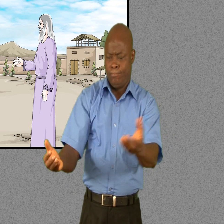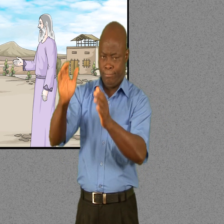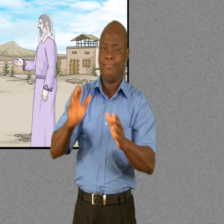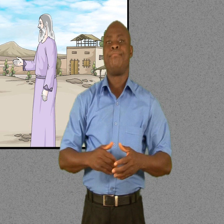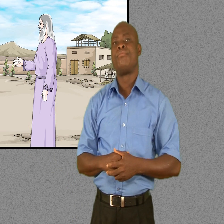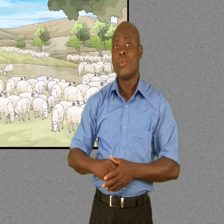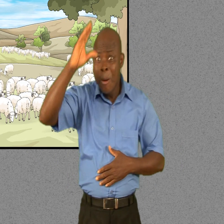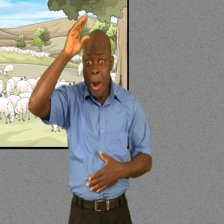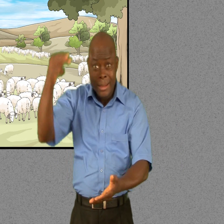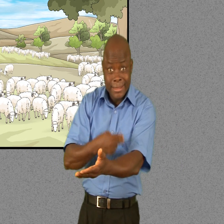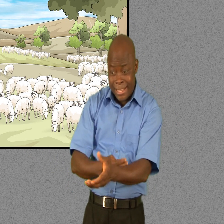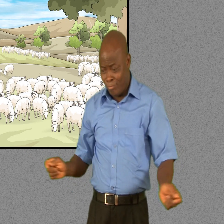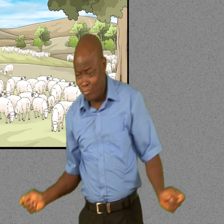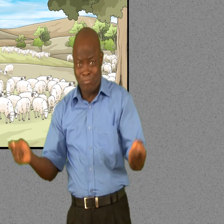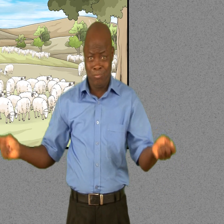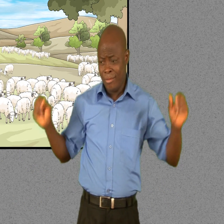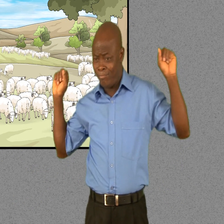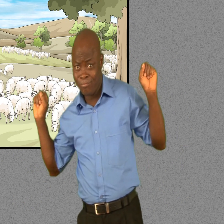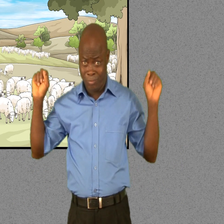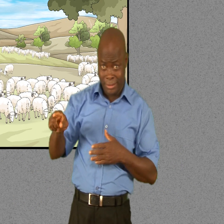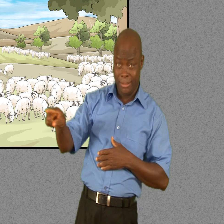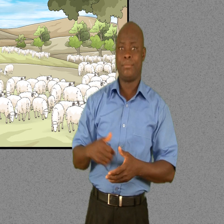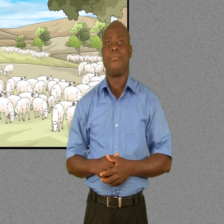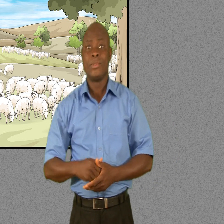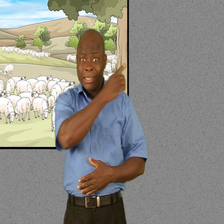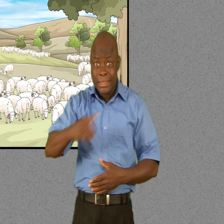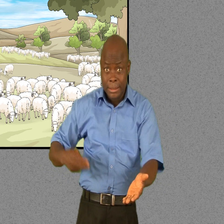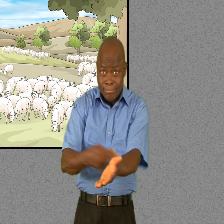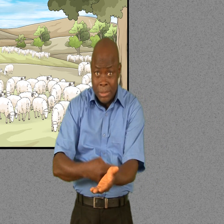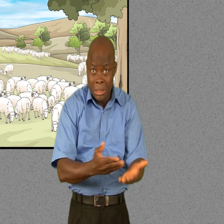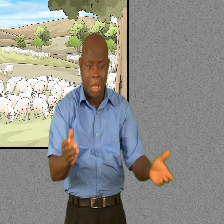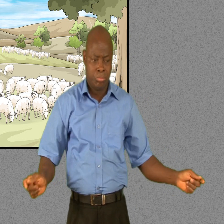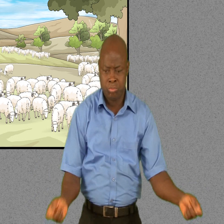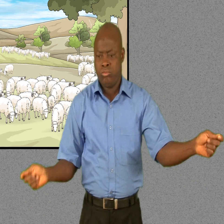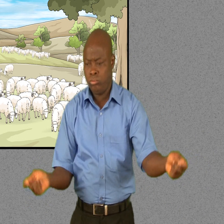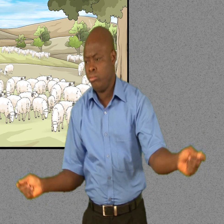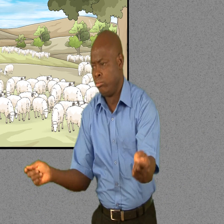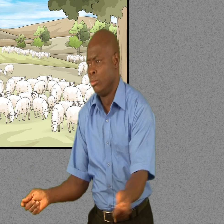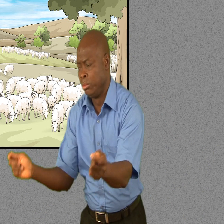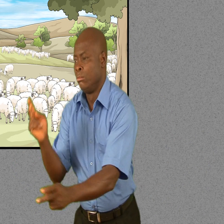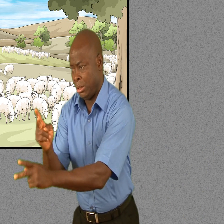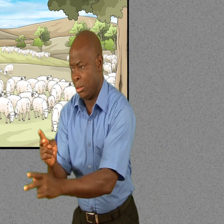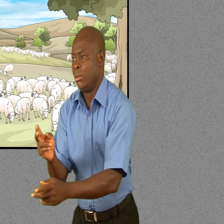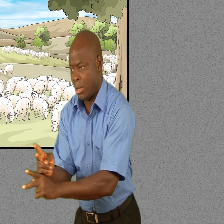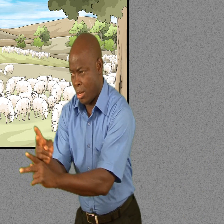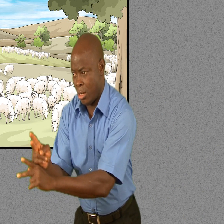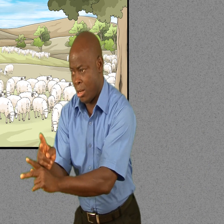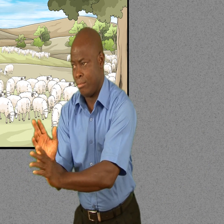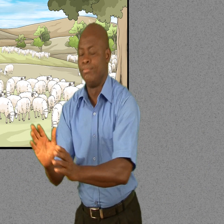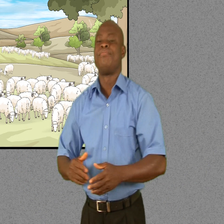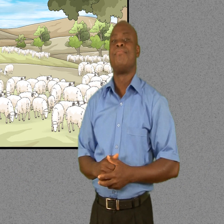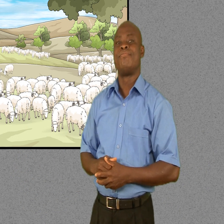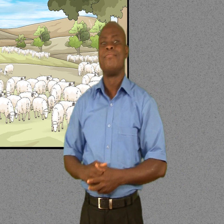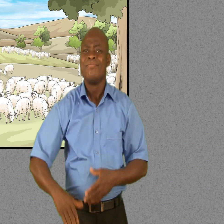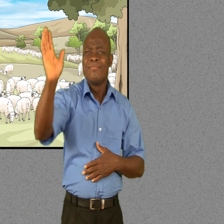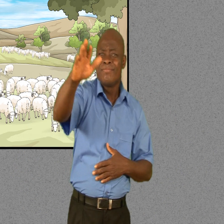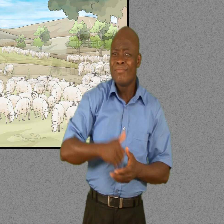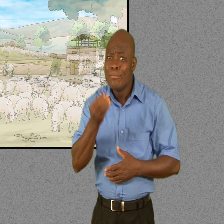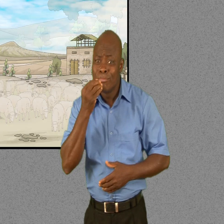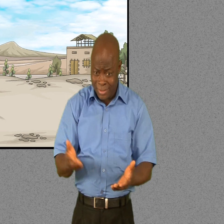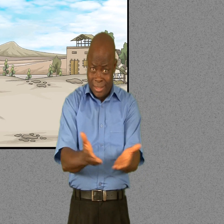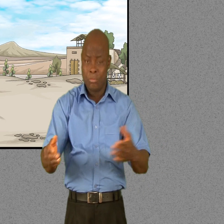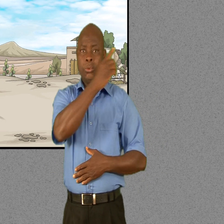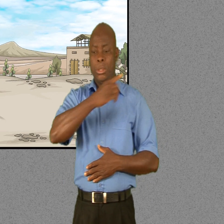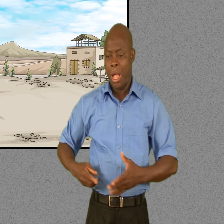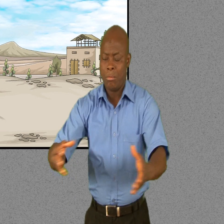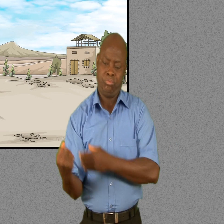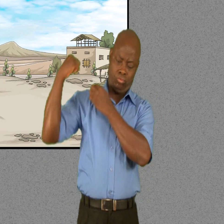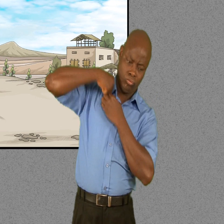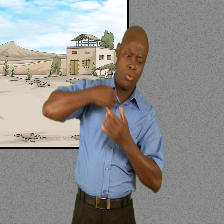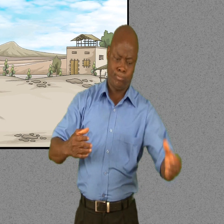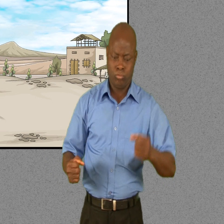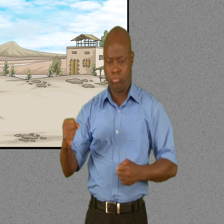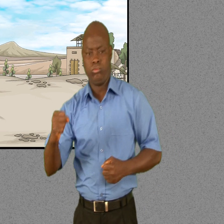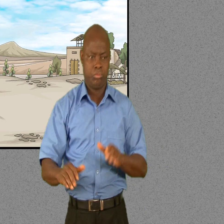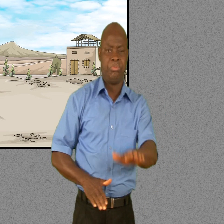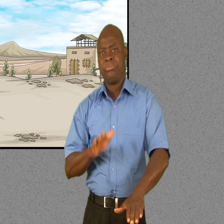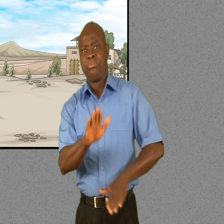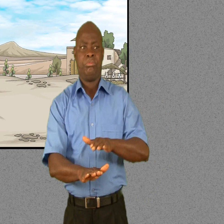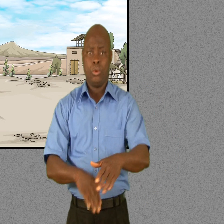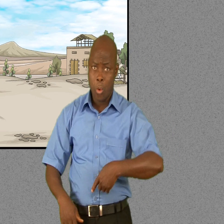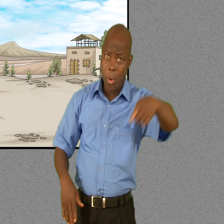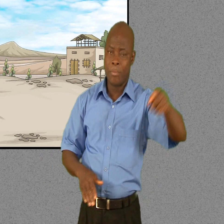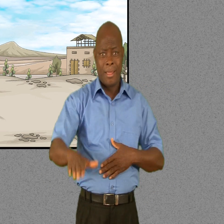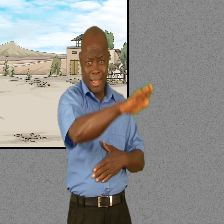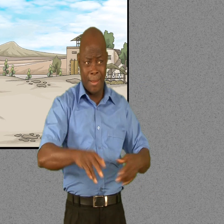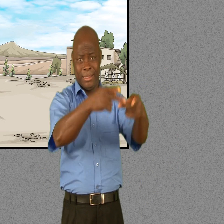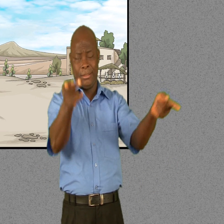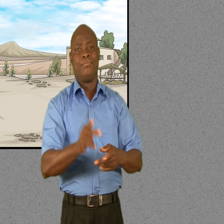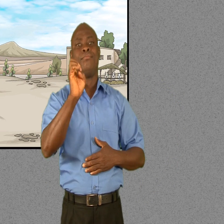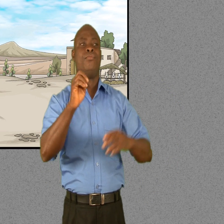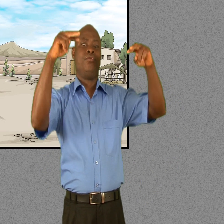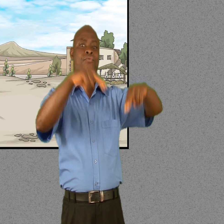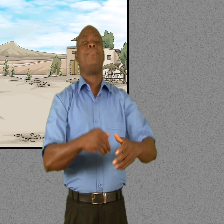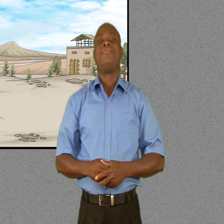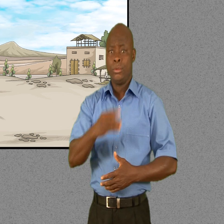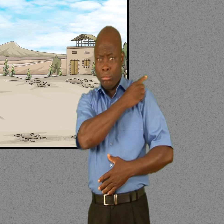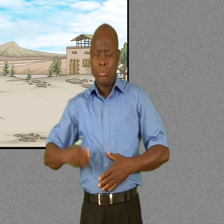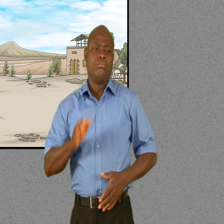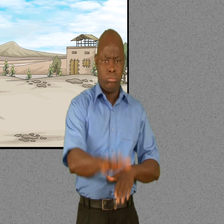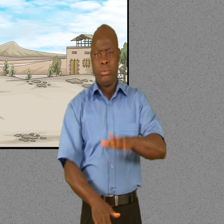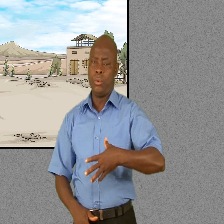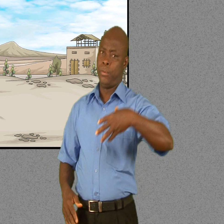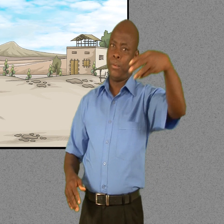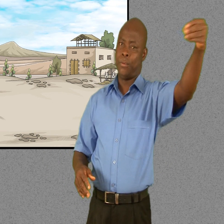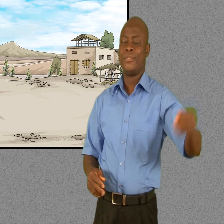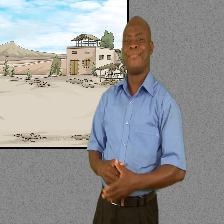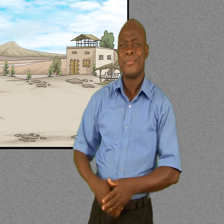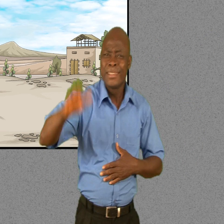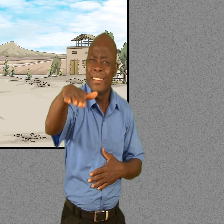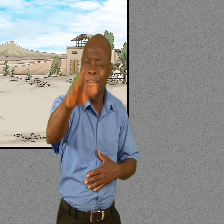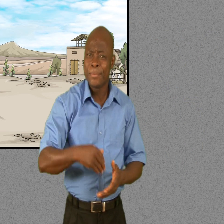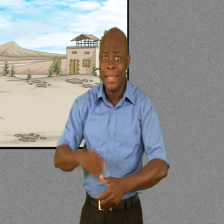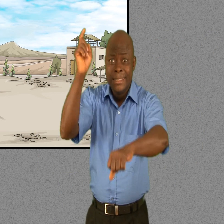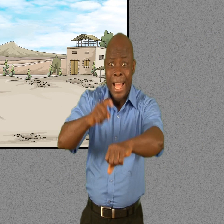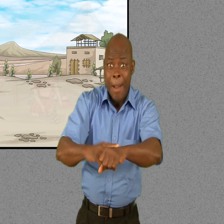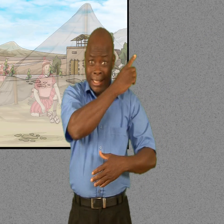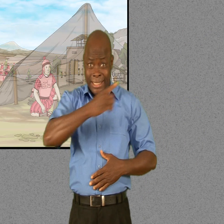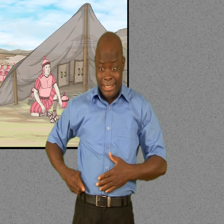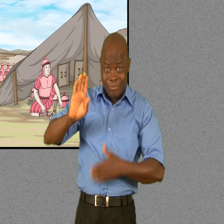So David got up early in the morning, left the flock with a keeper, loaded up, and set out as Jesse had instructed him.